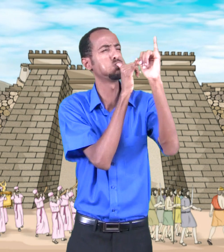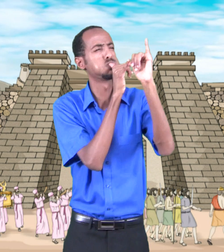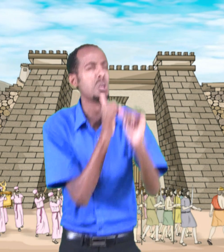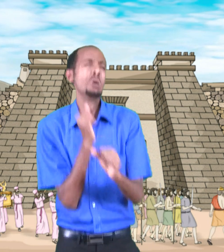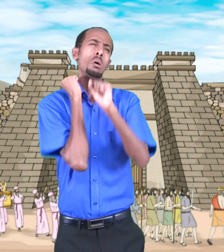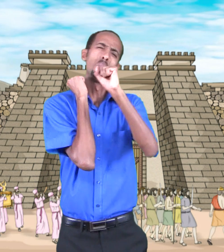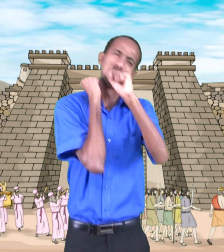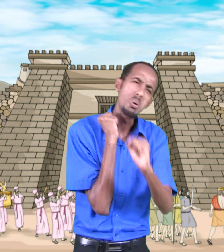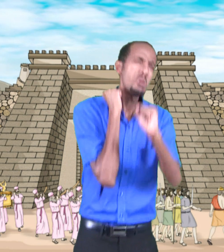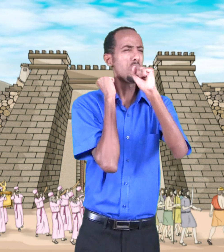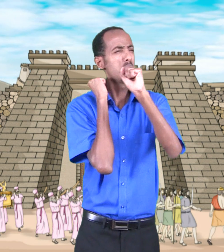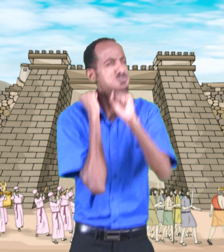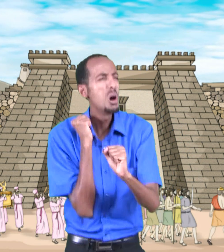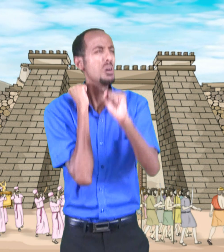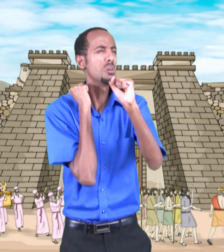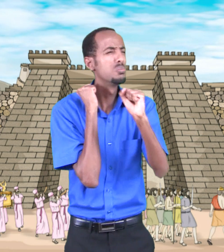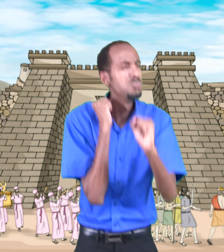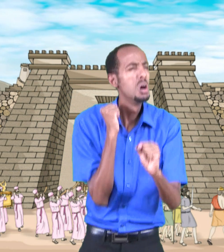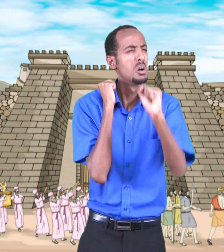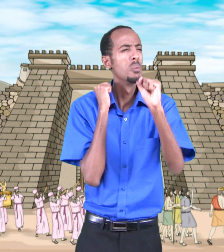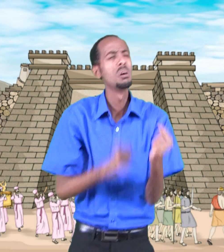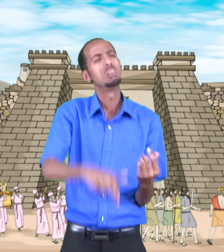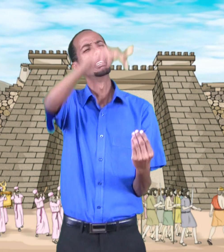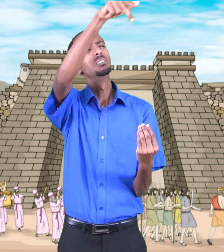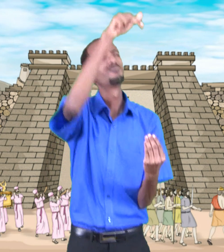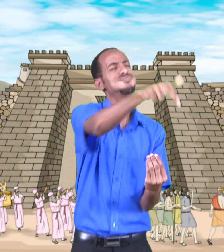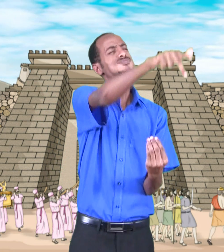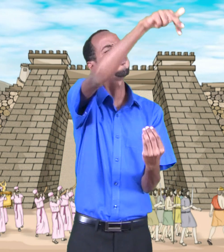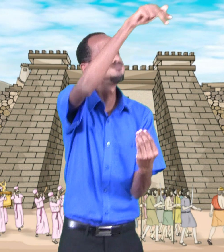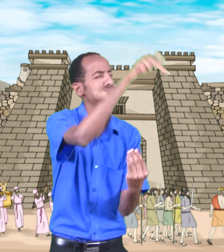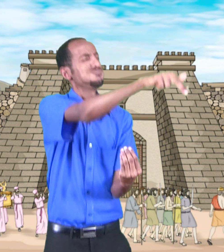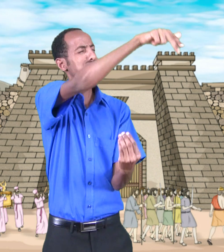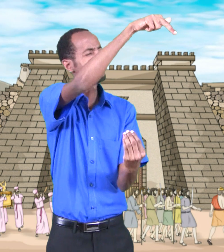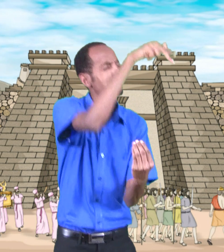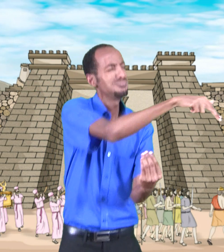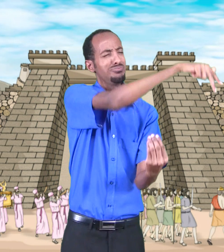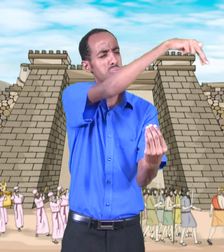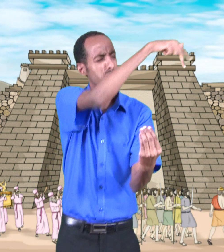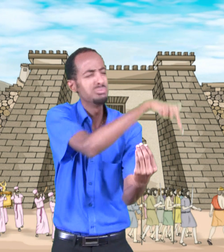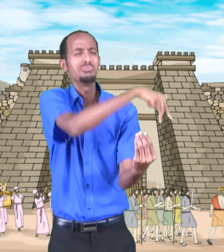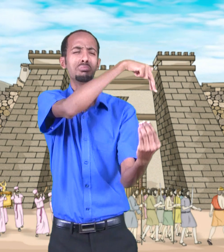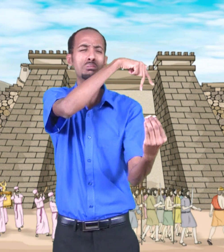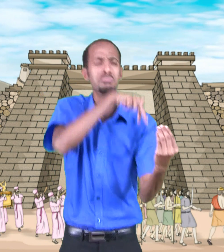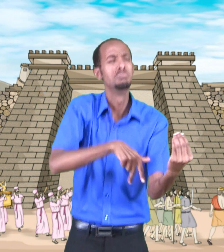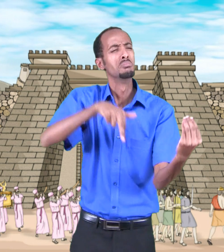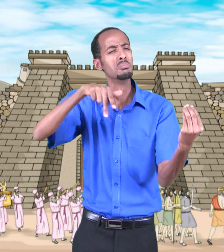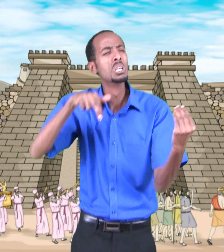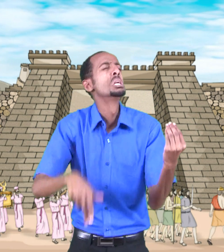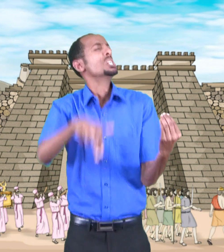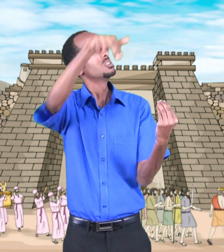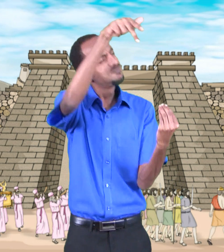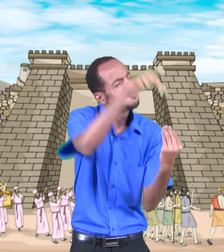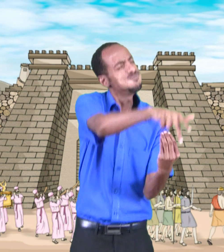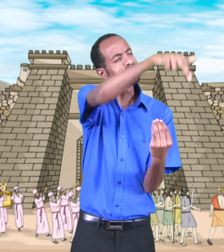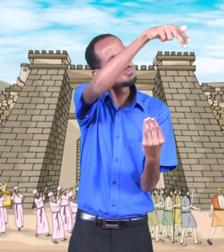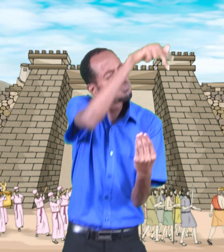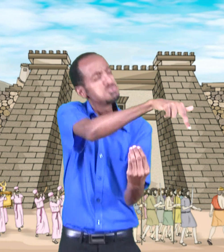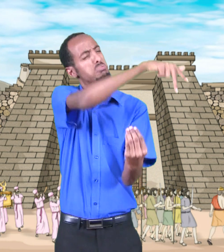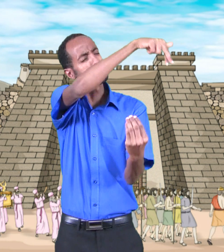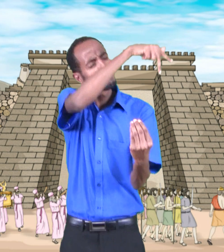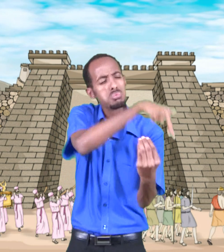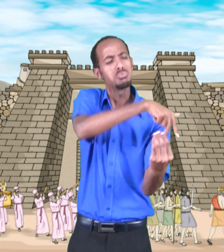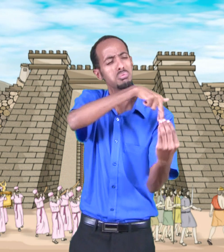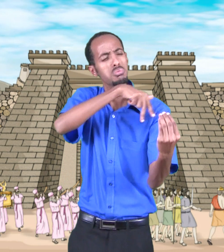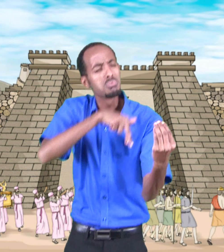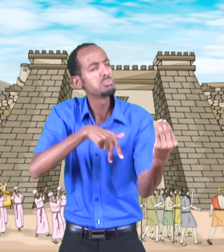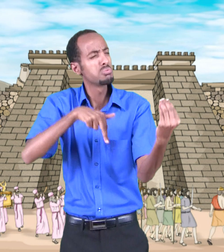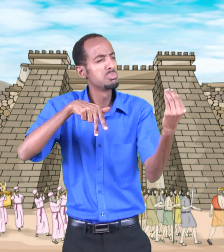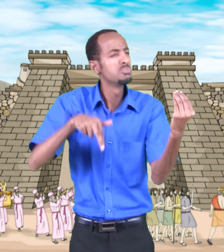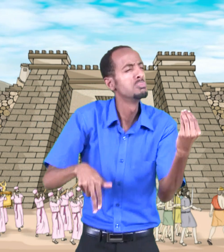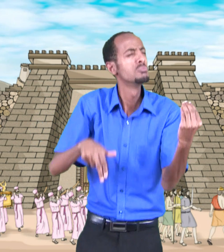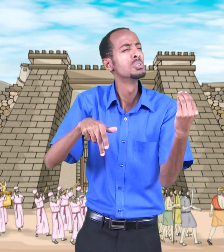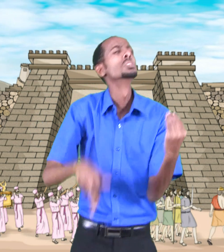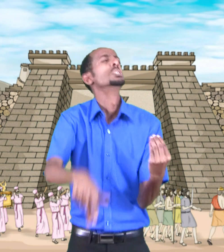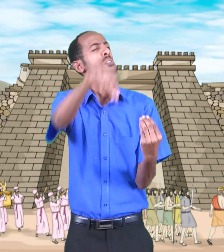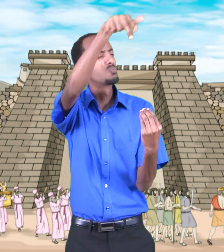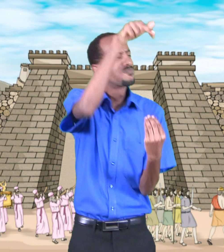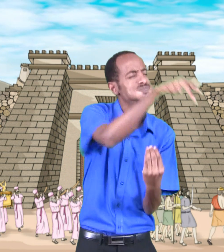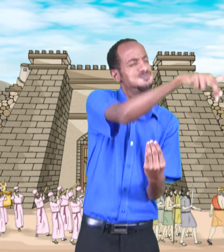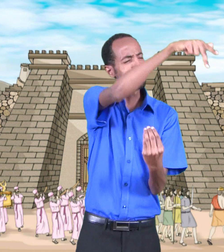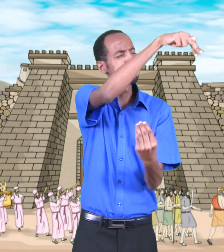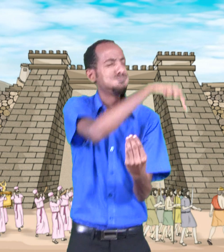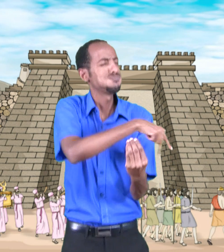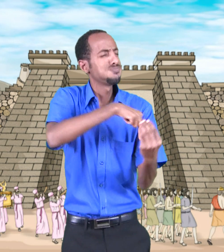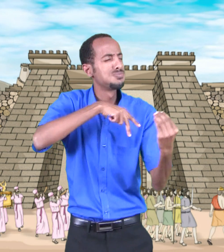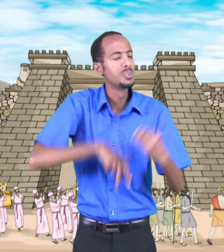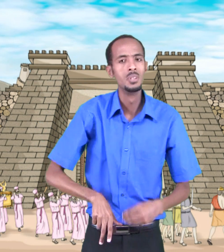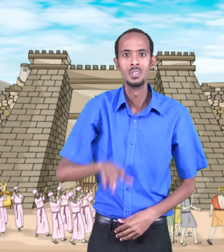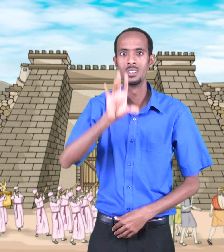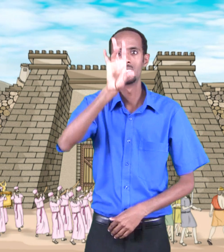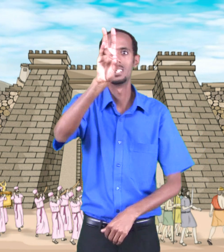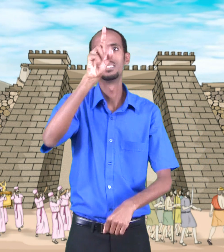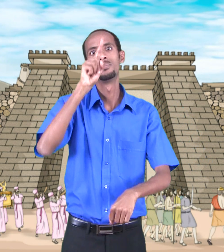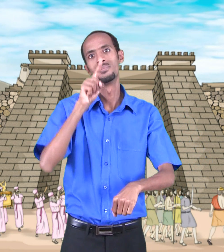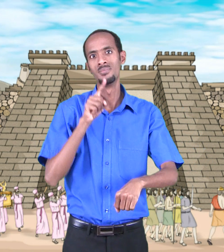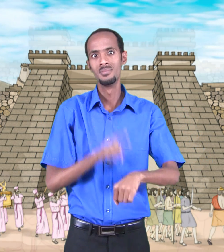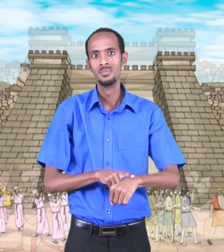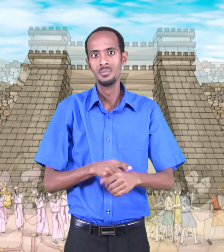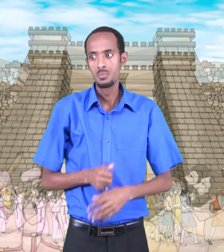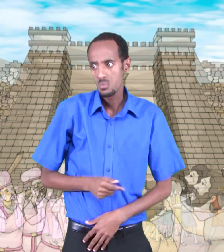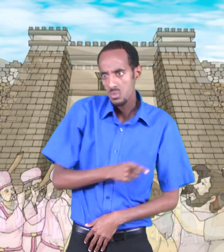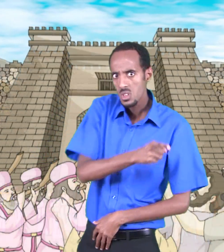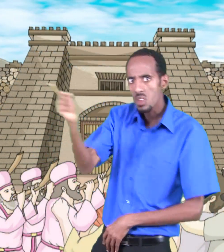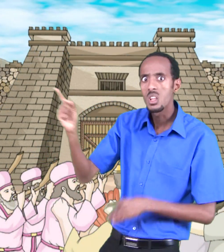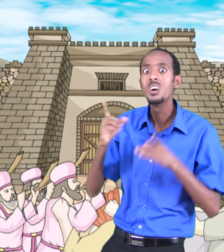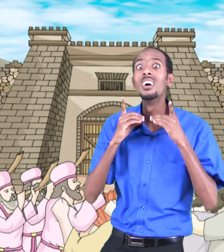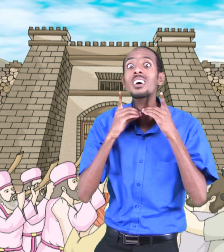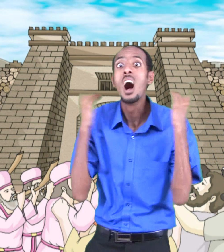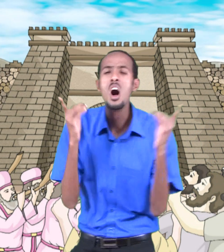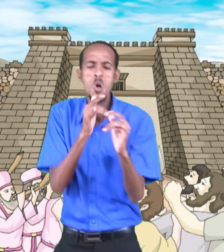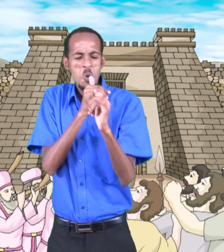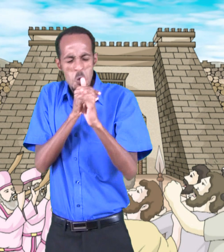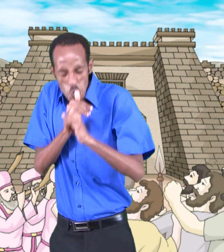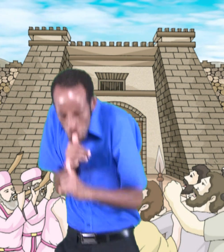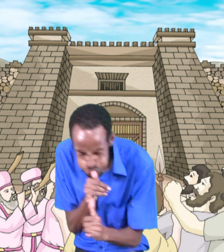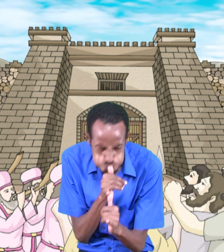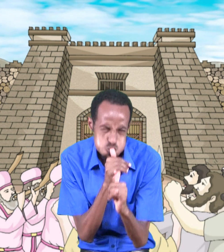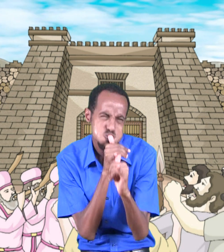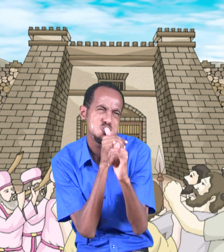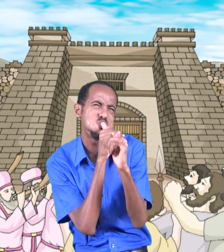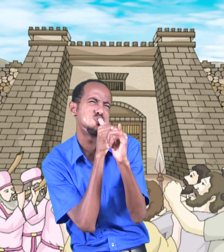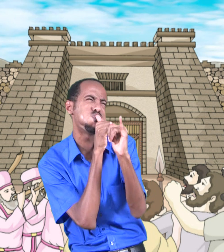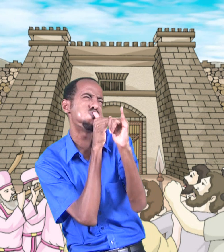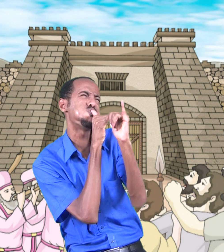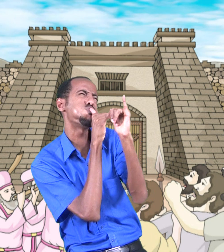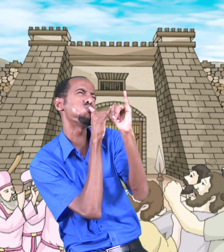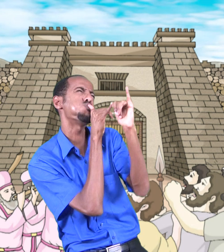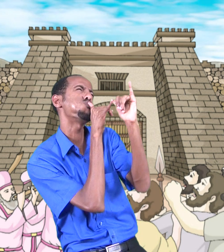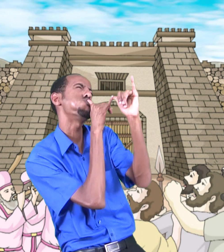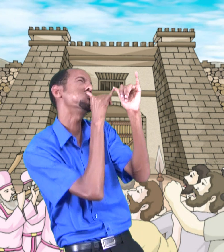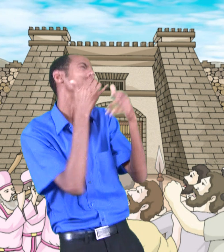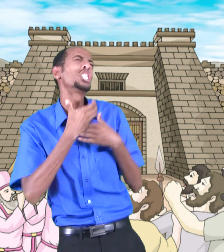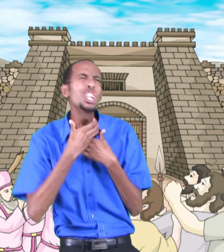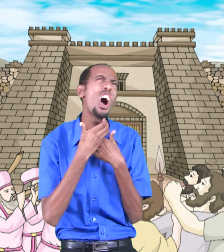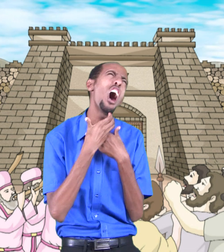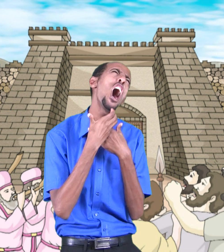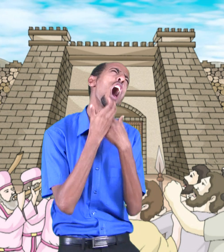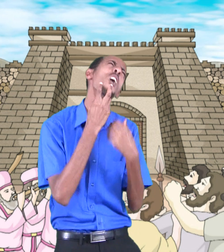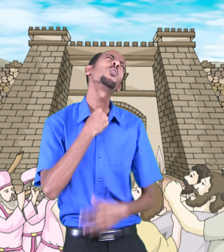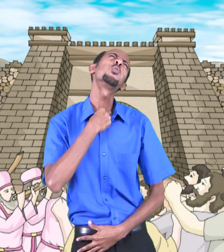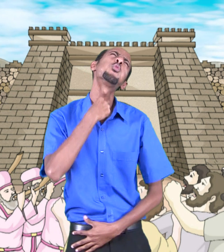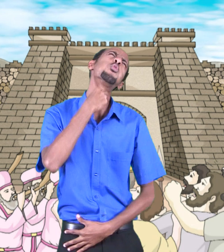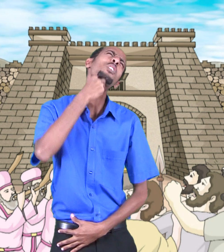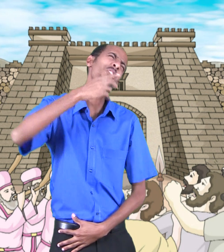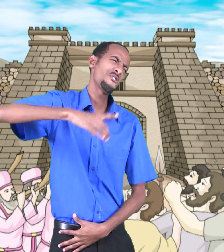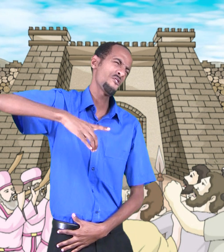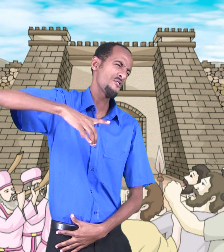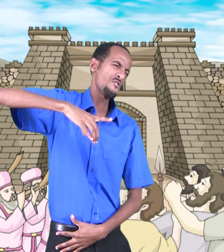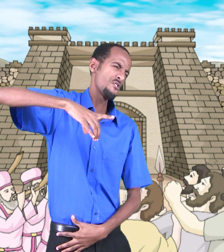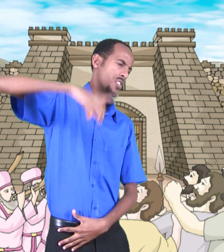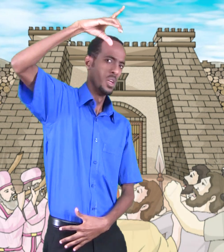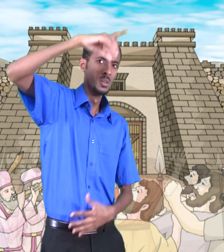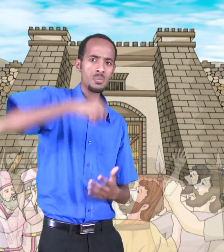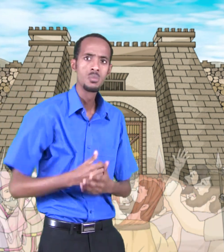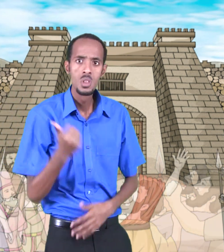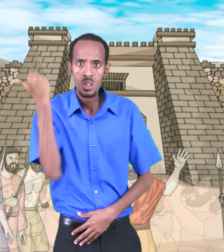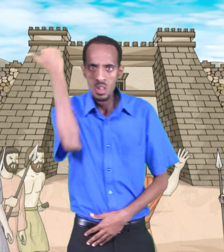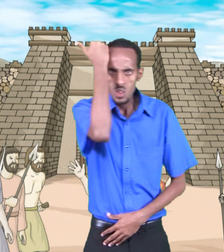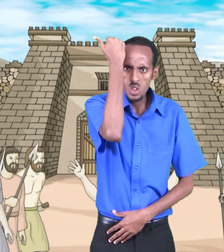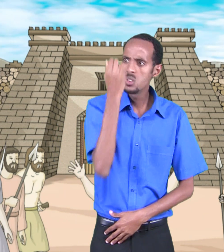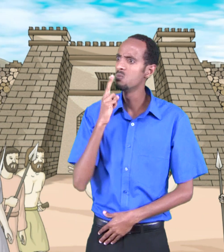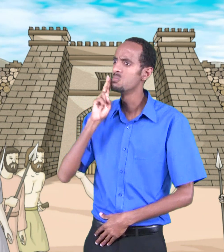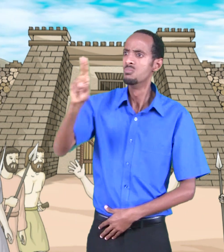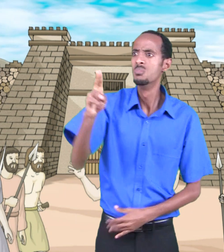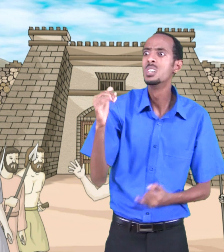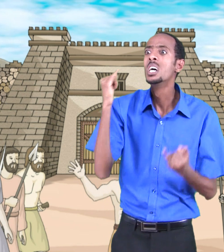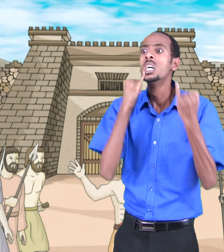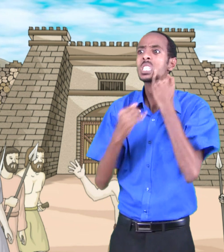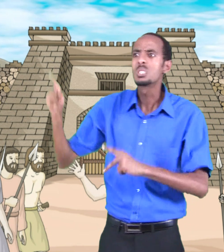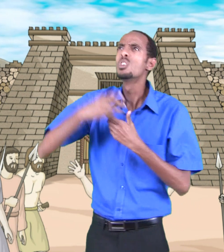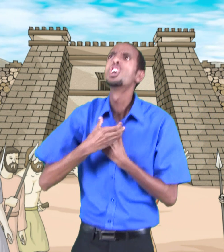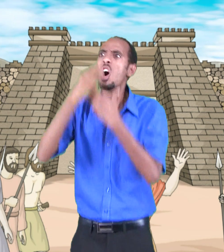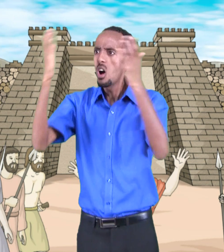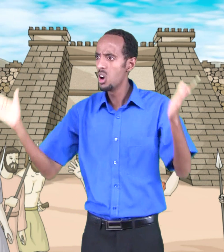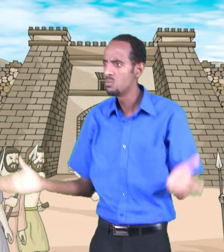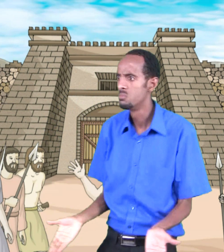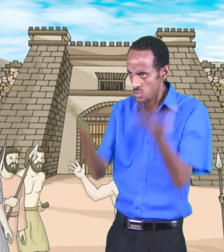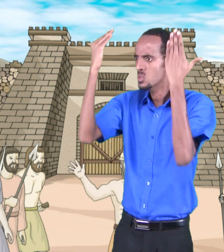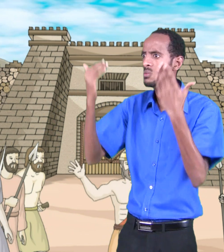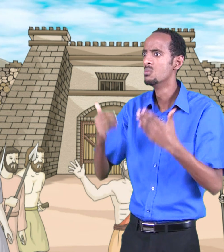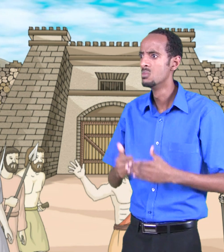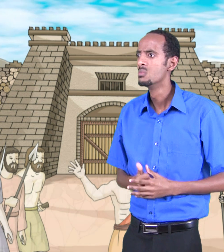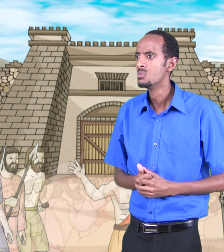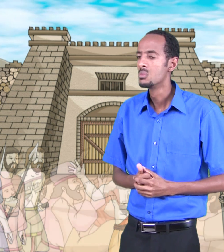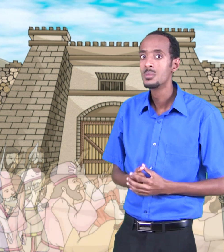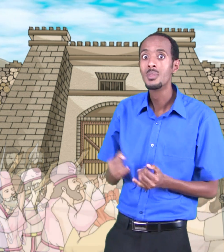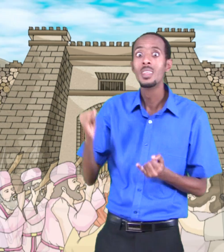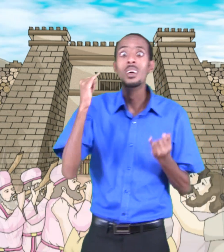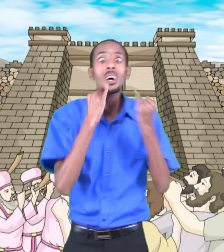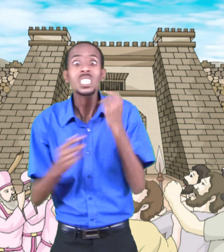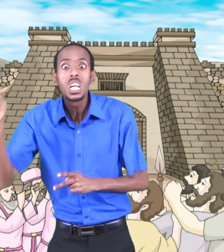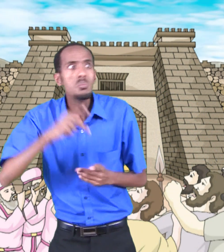After the seventh time around, the priests blew the horns, and Joshua commanded the people, “Shout! For the LORD has given you the city!